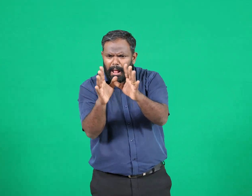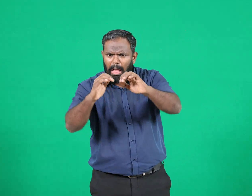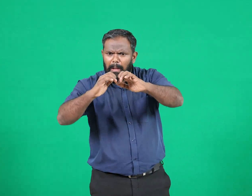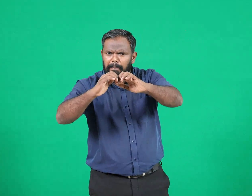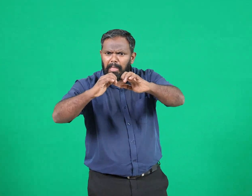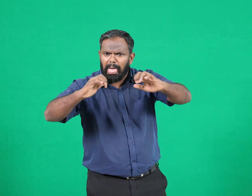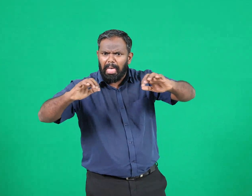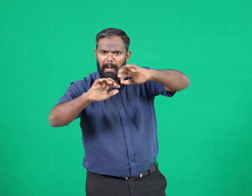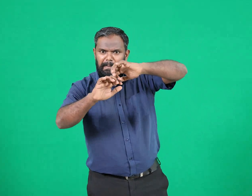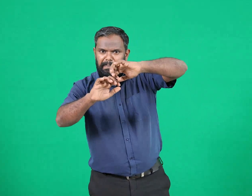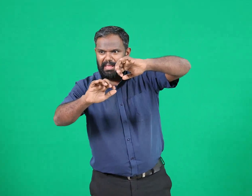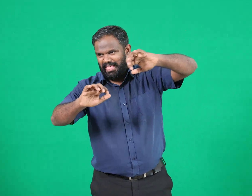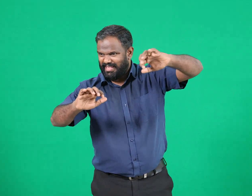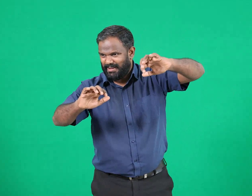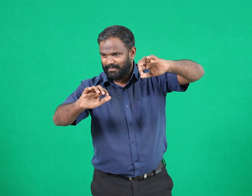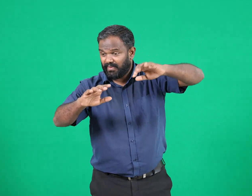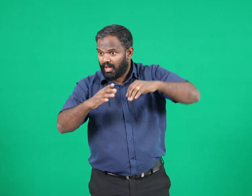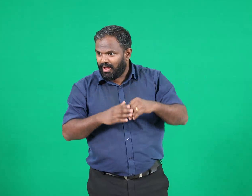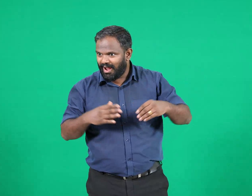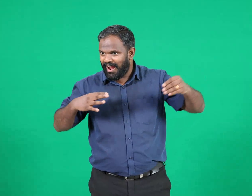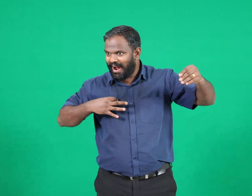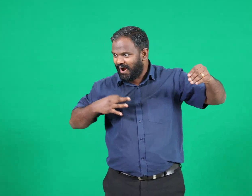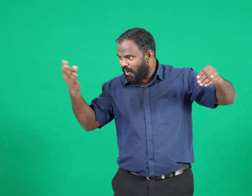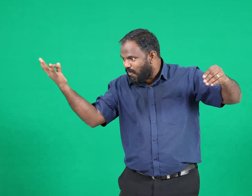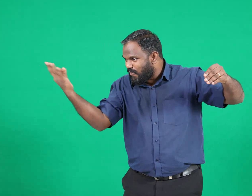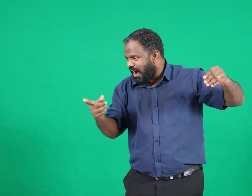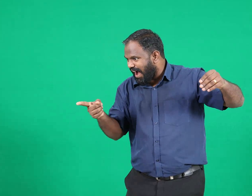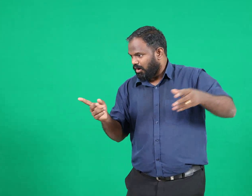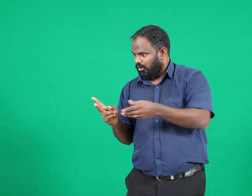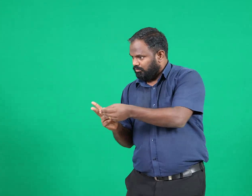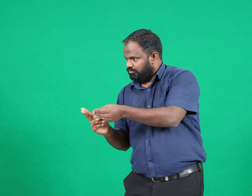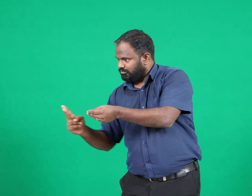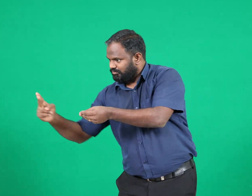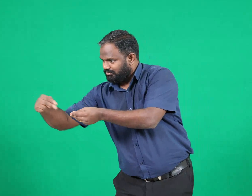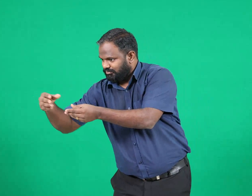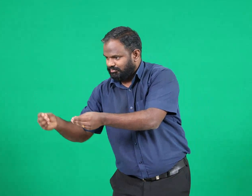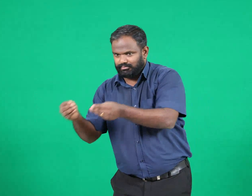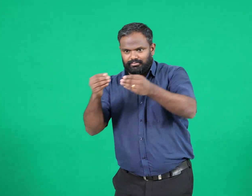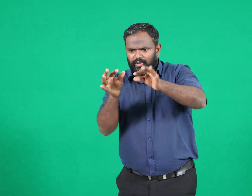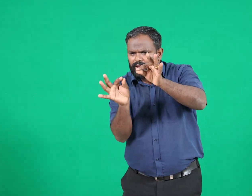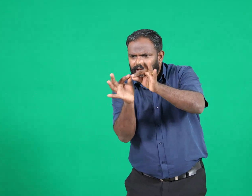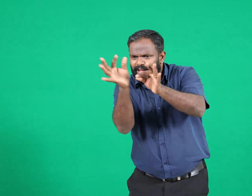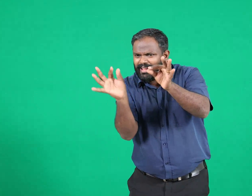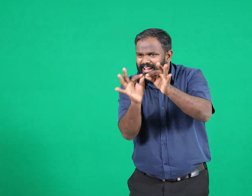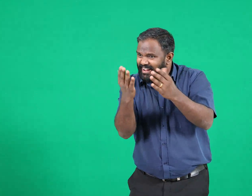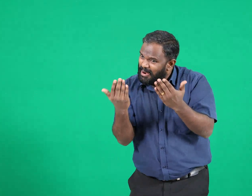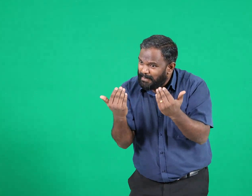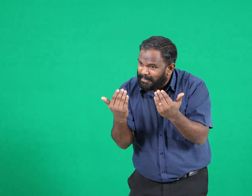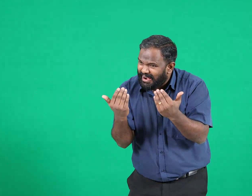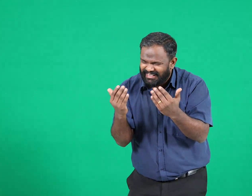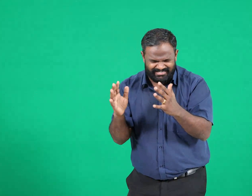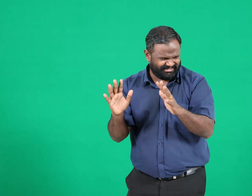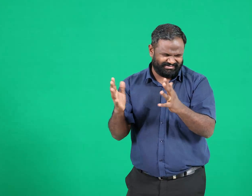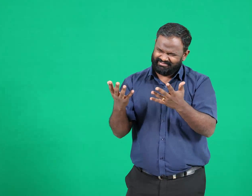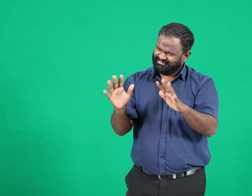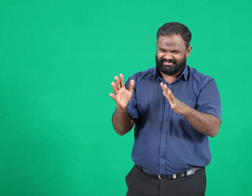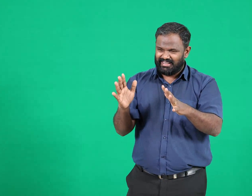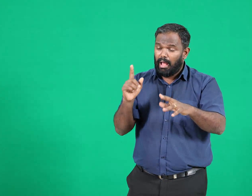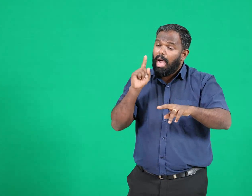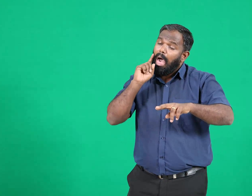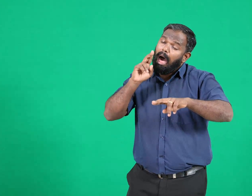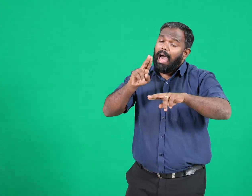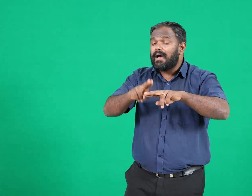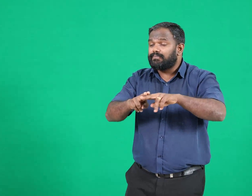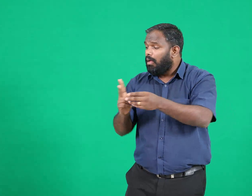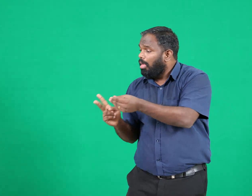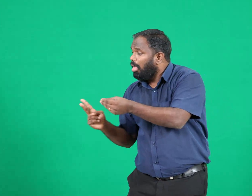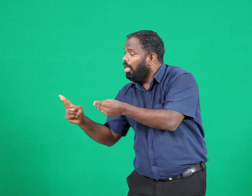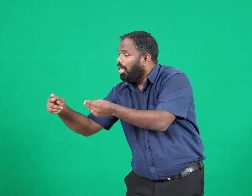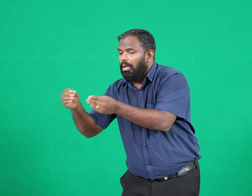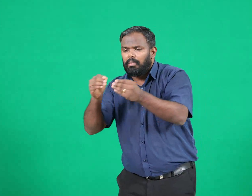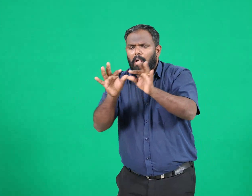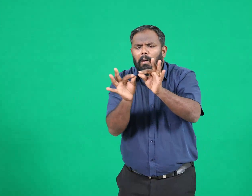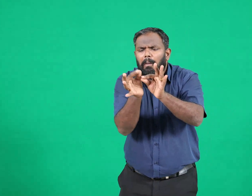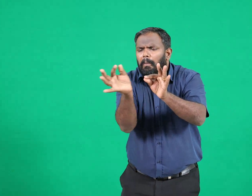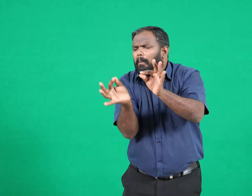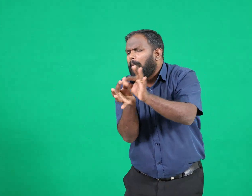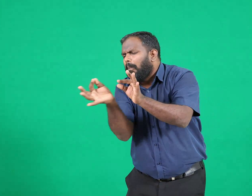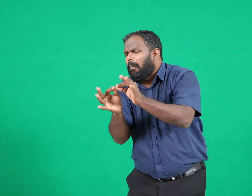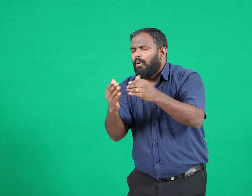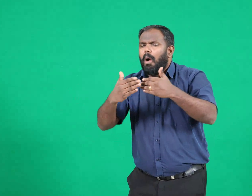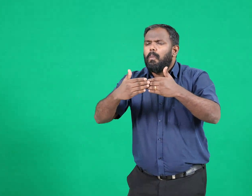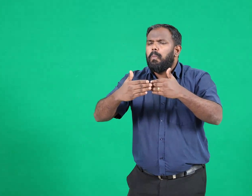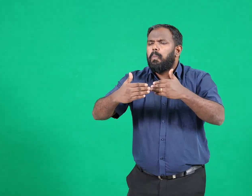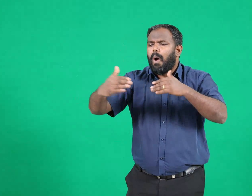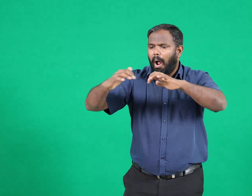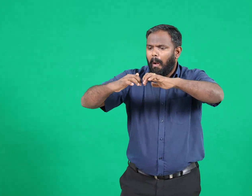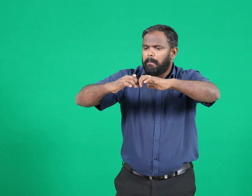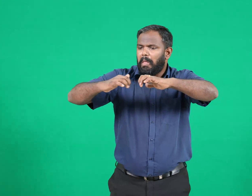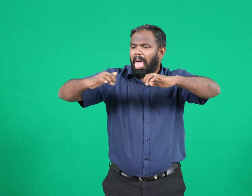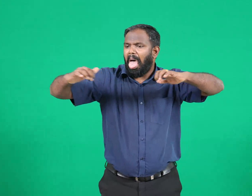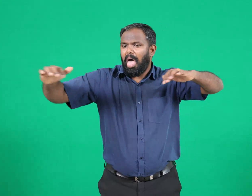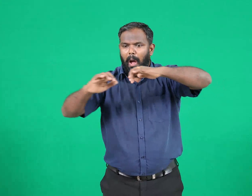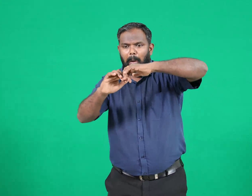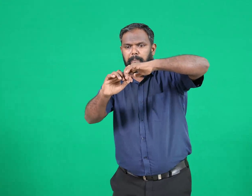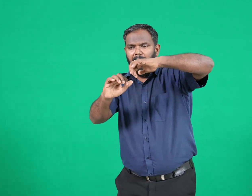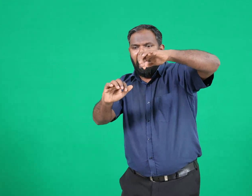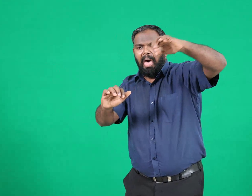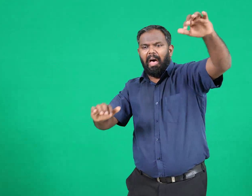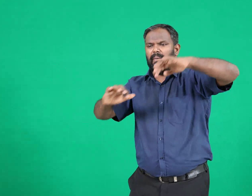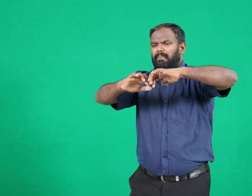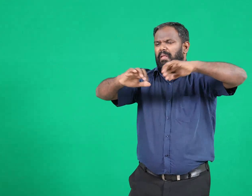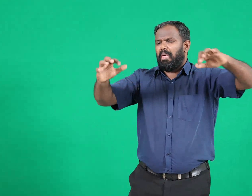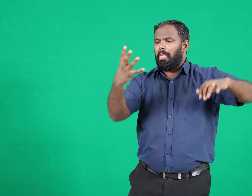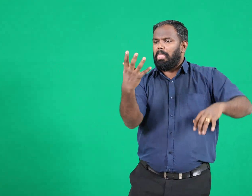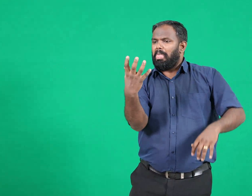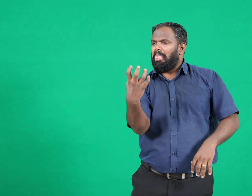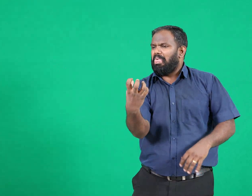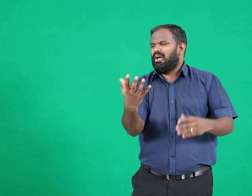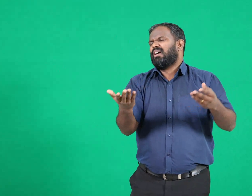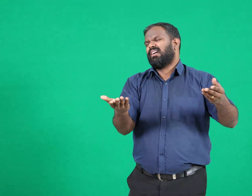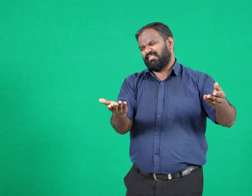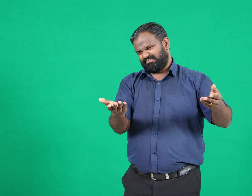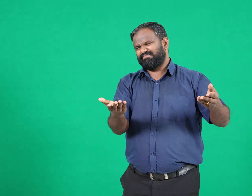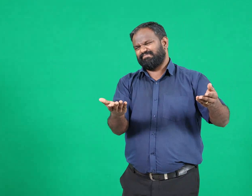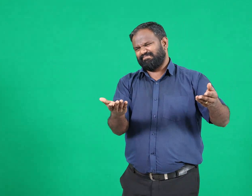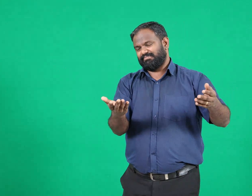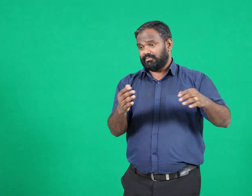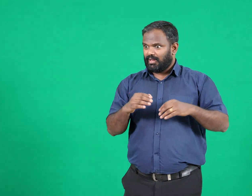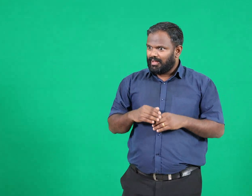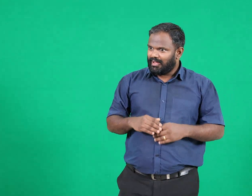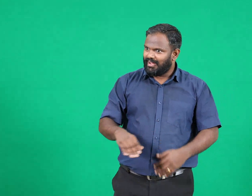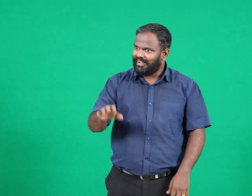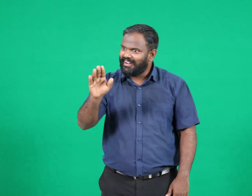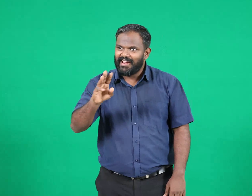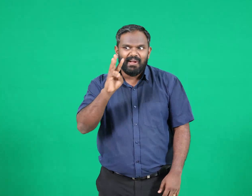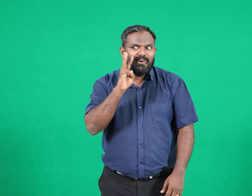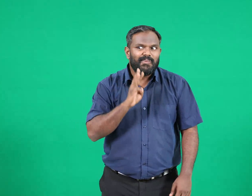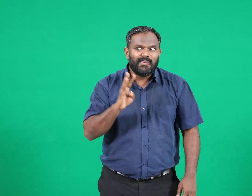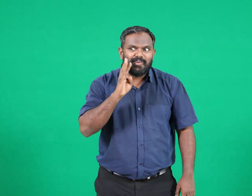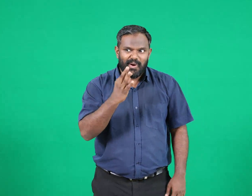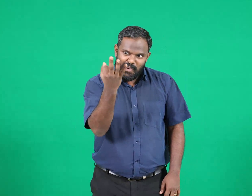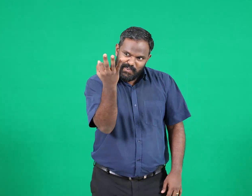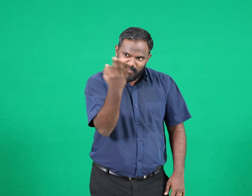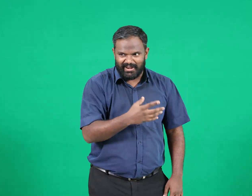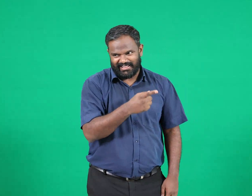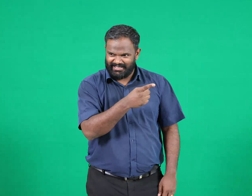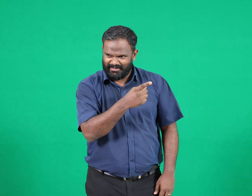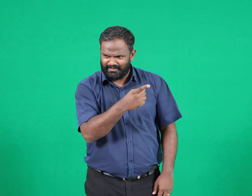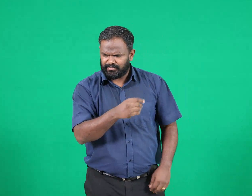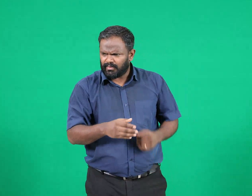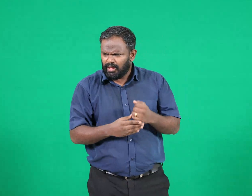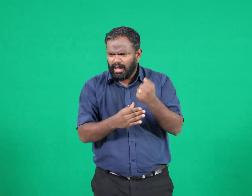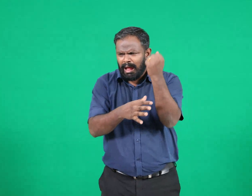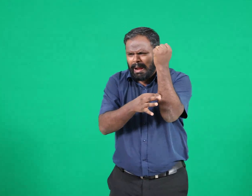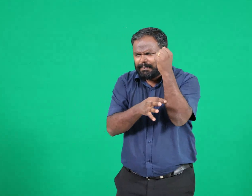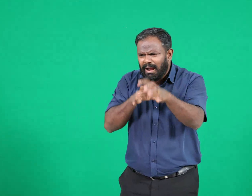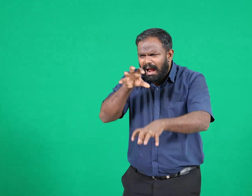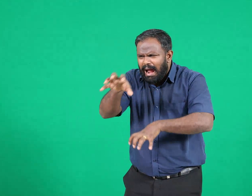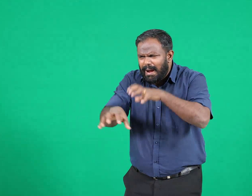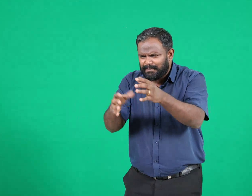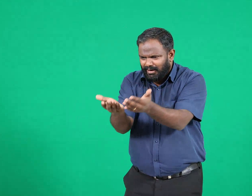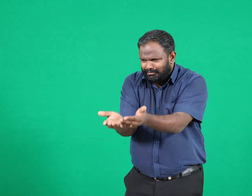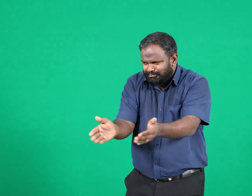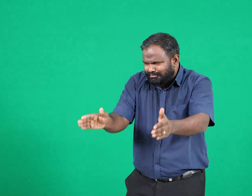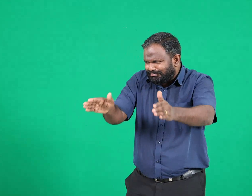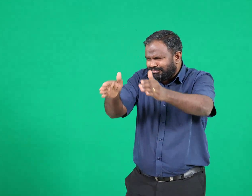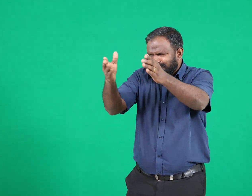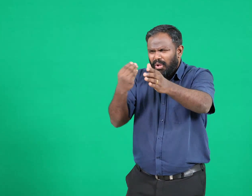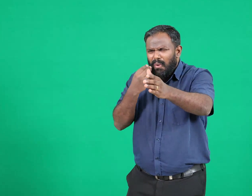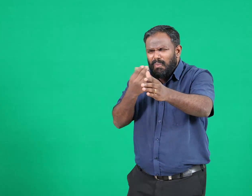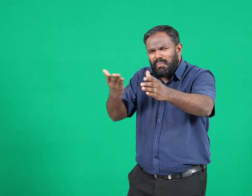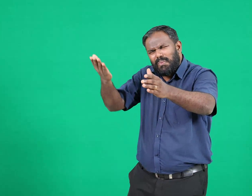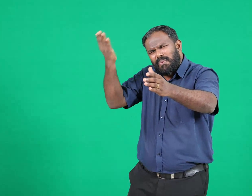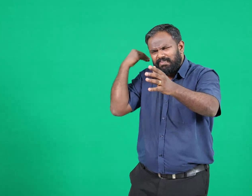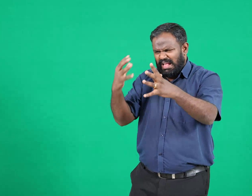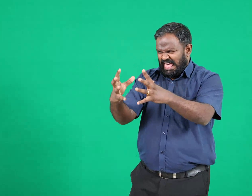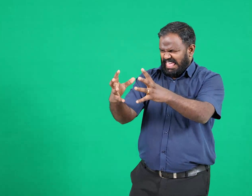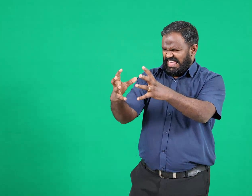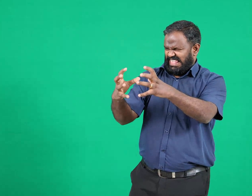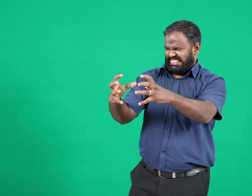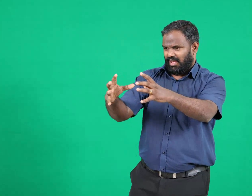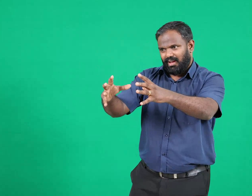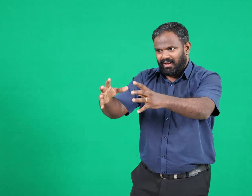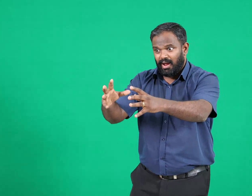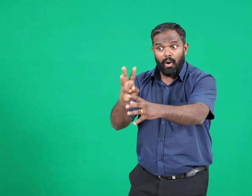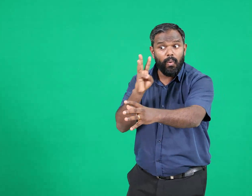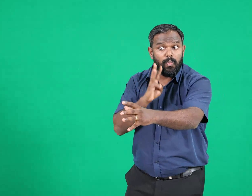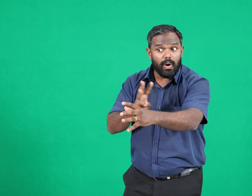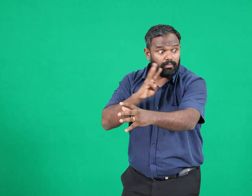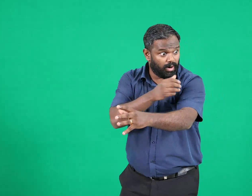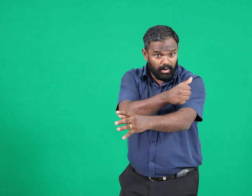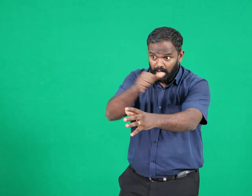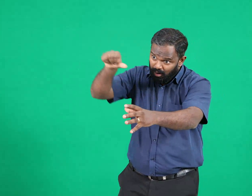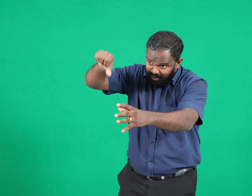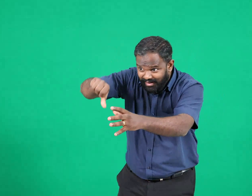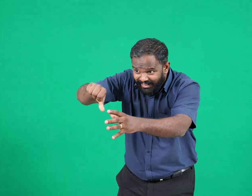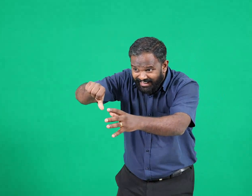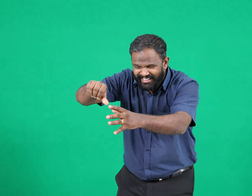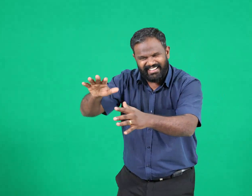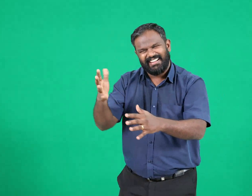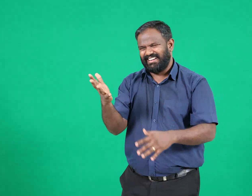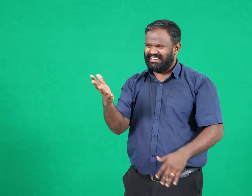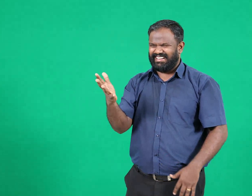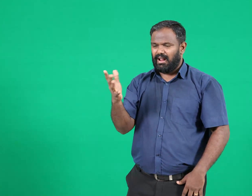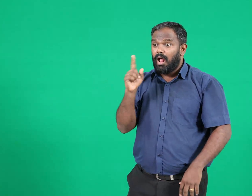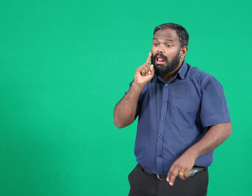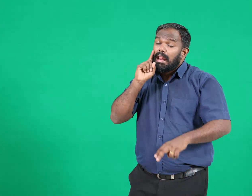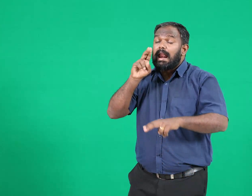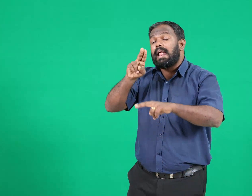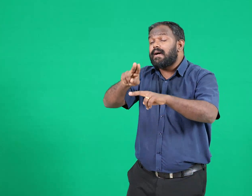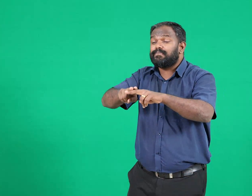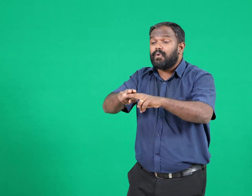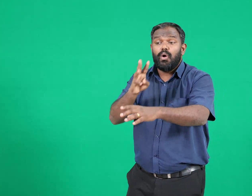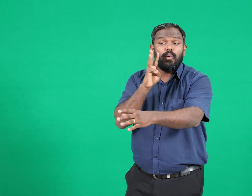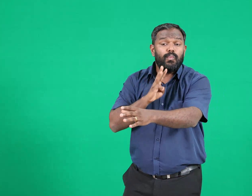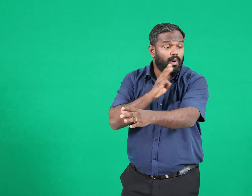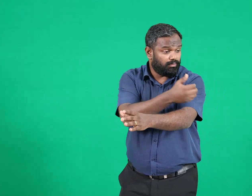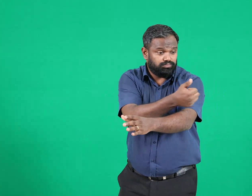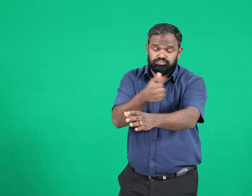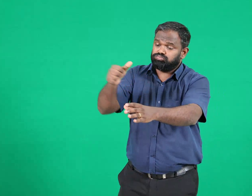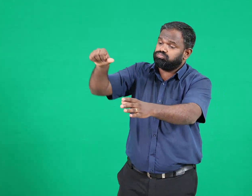For the patch will pull away from the garment, and a worse tear will result. Neither do men pour new wine into old wineskins.